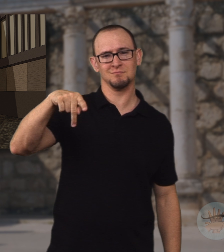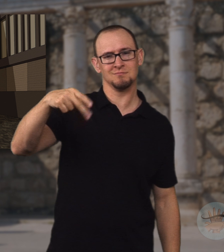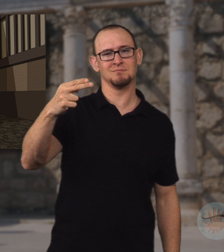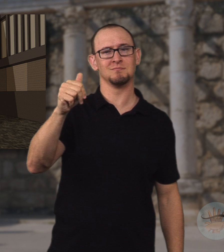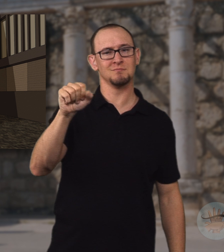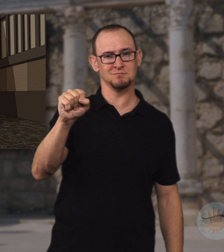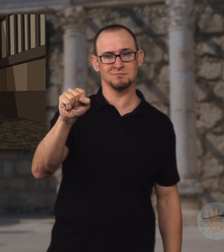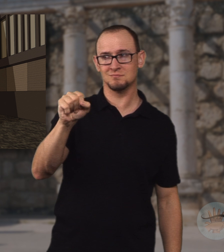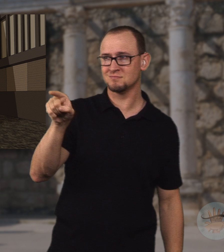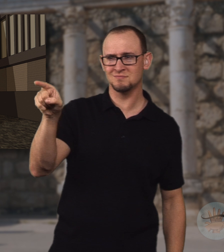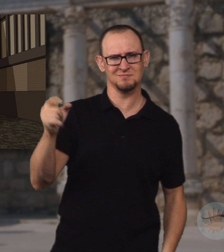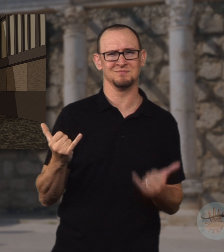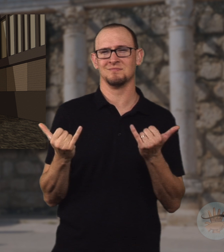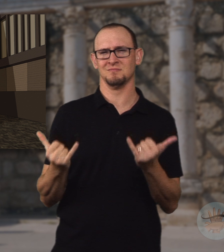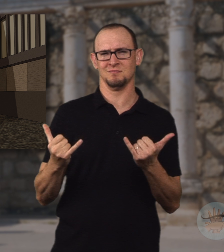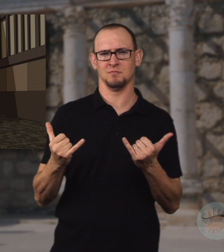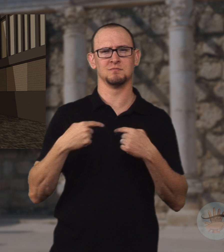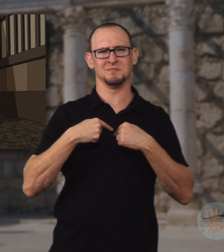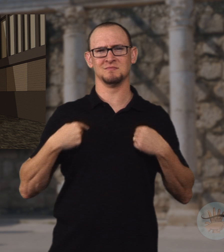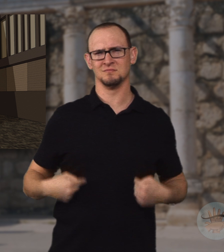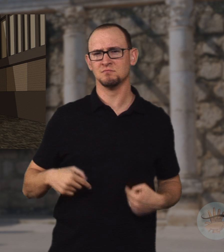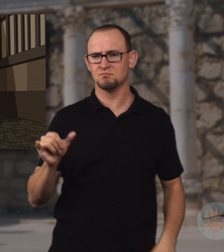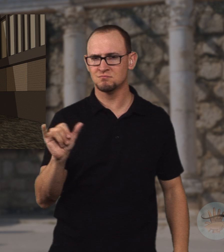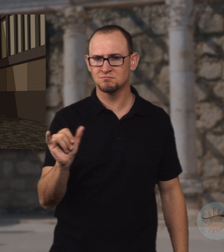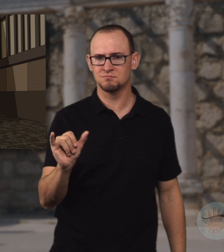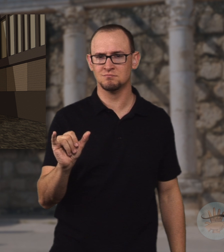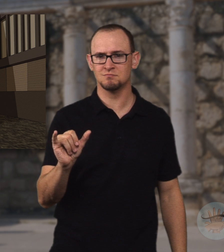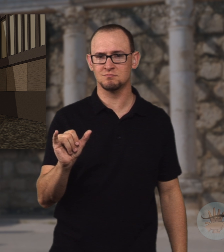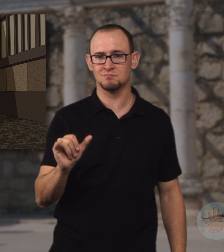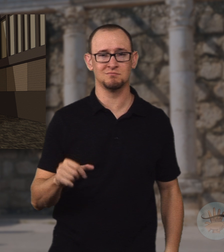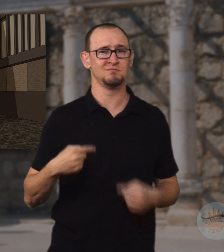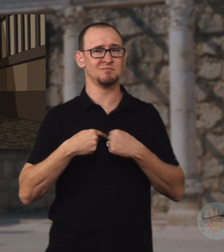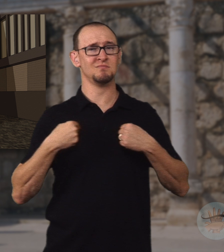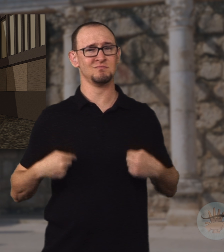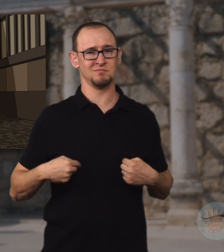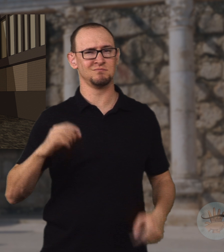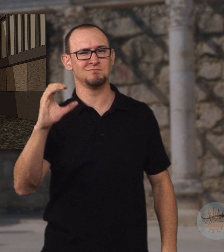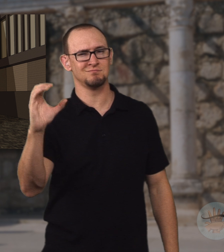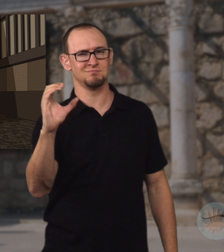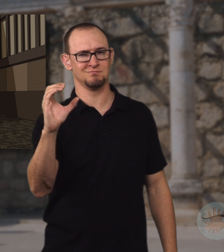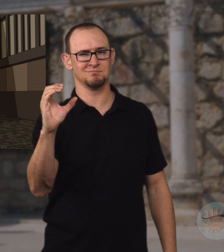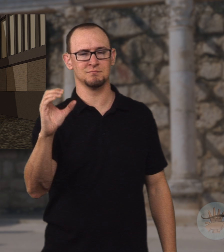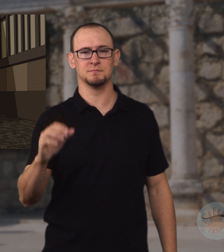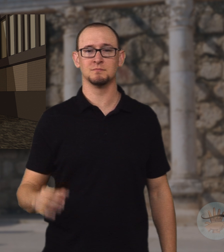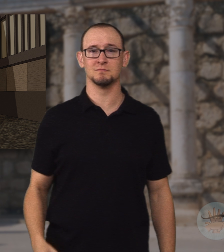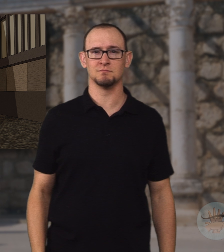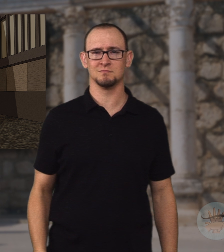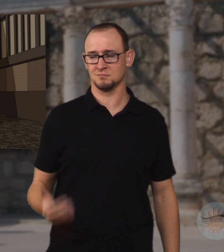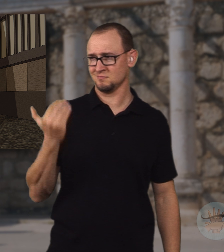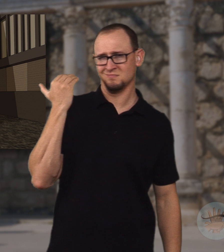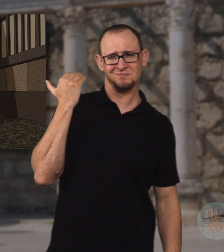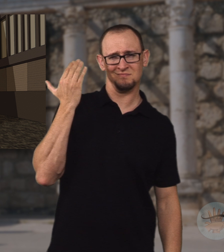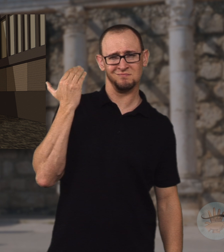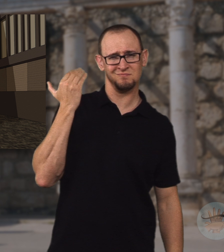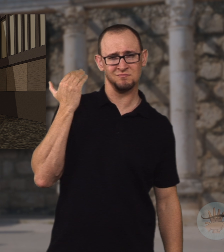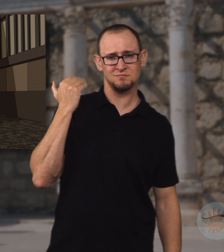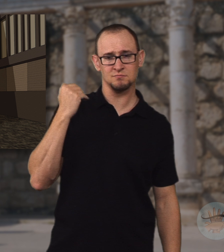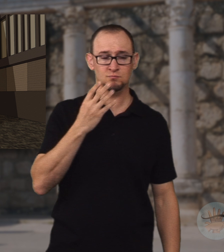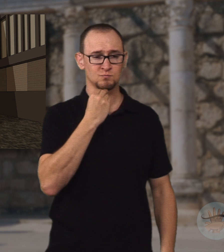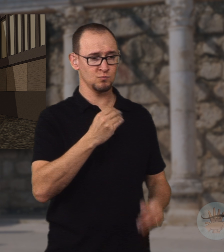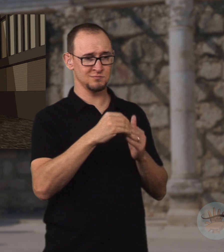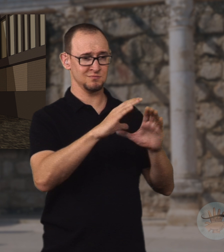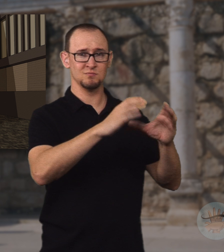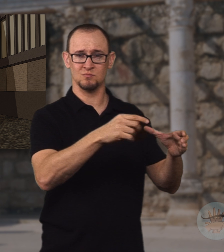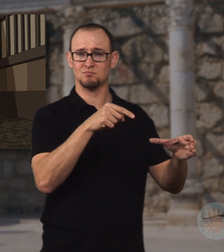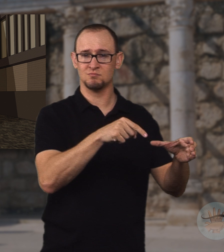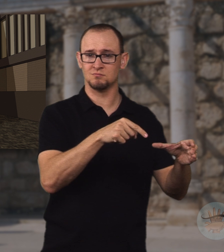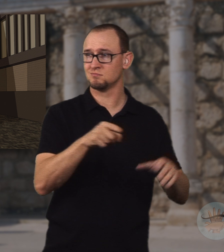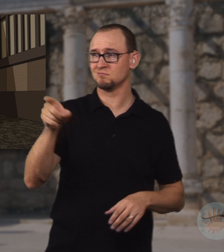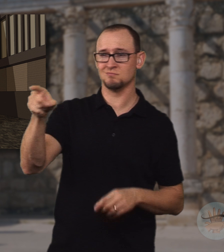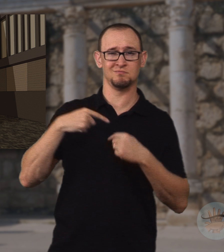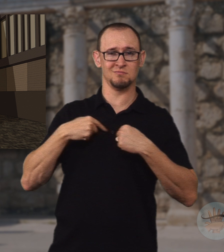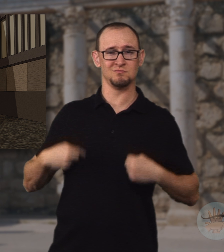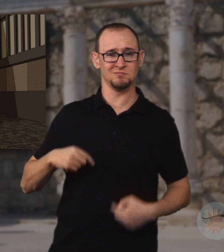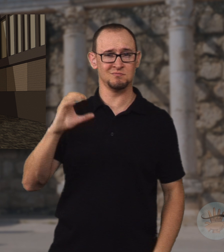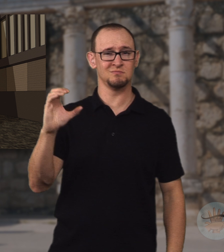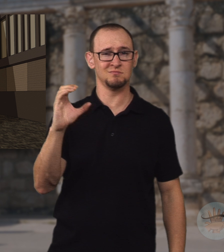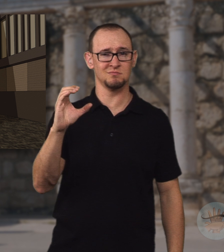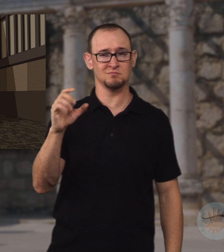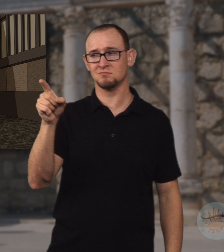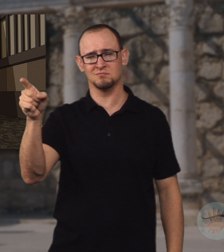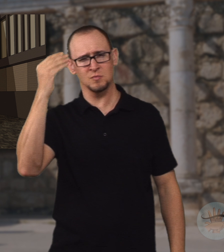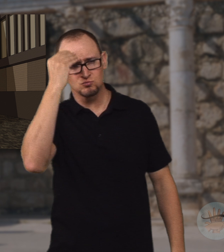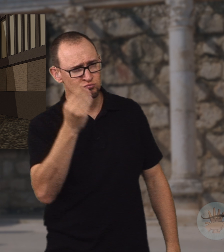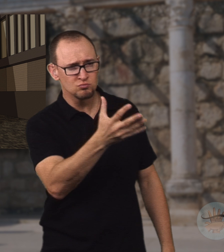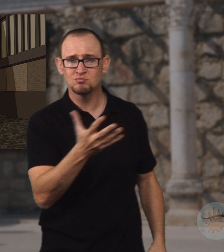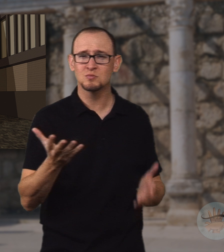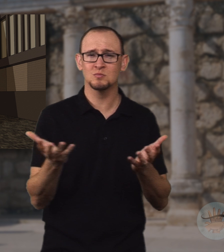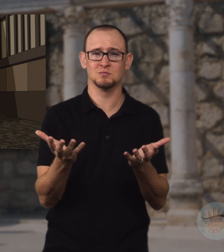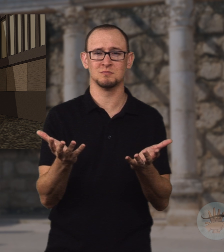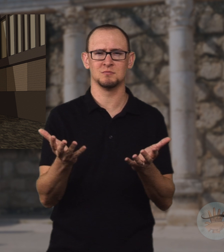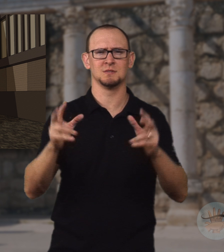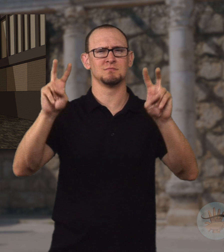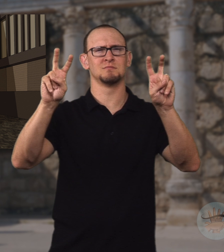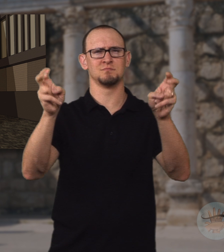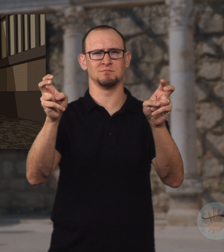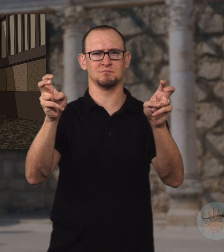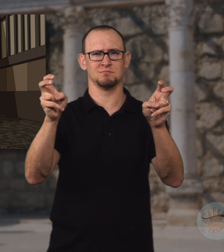Now Simon Peter and another disciple were following Jesus.